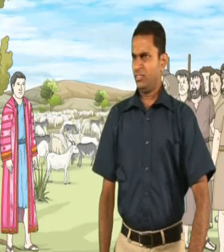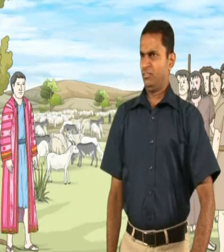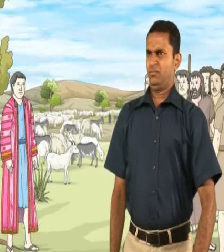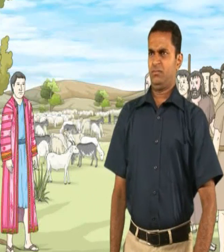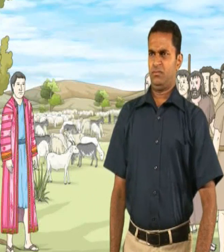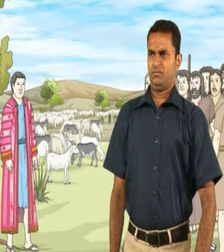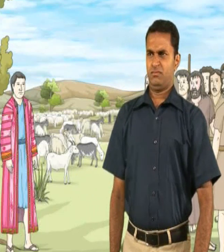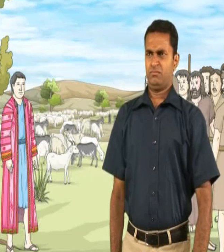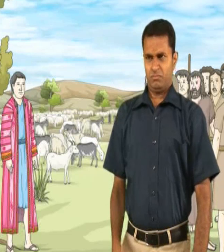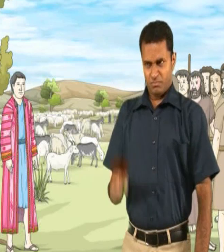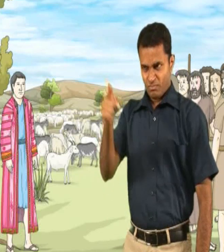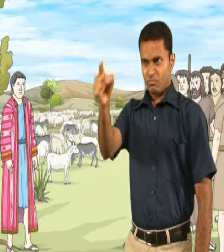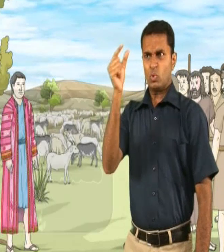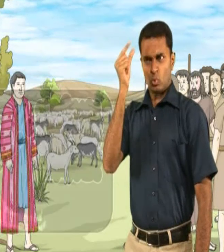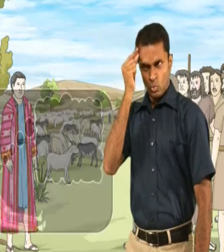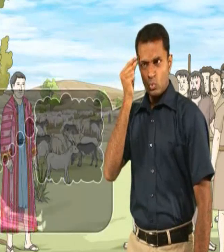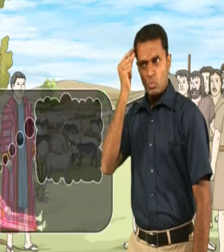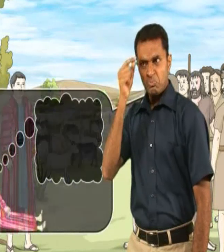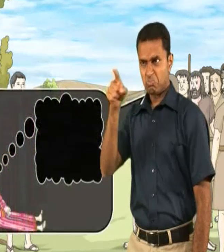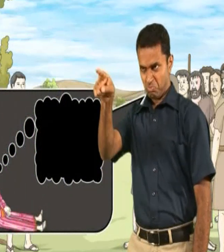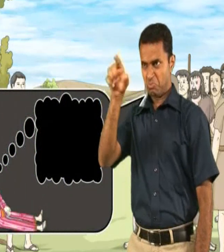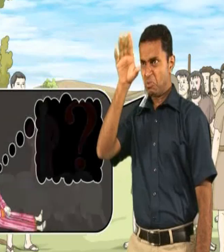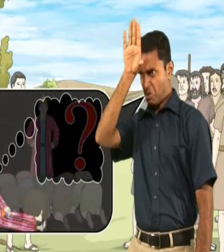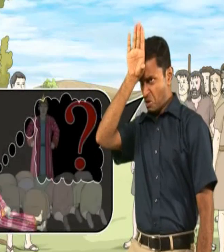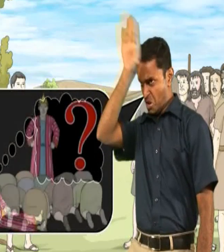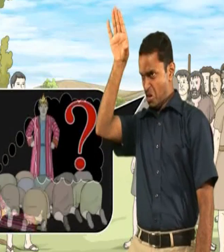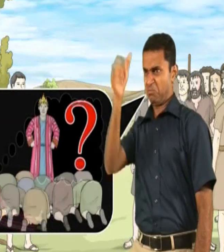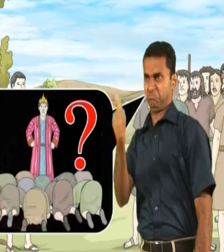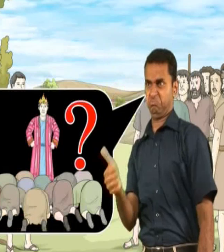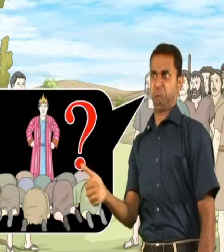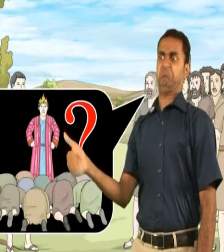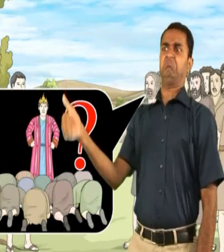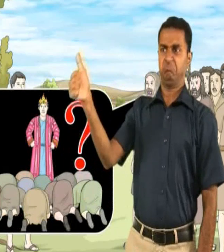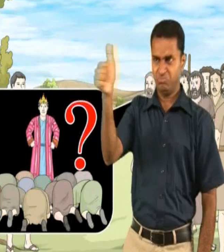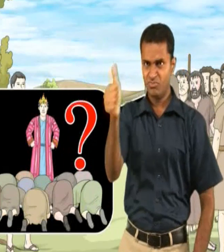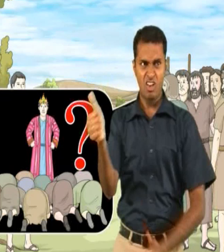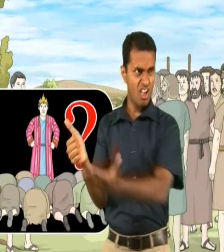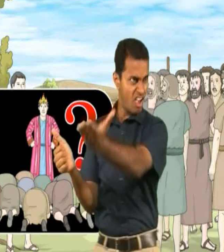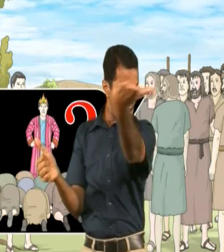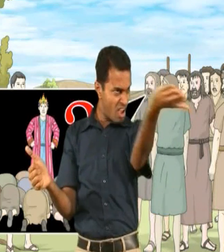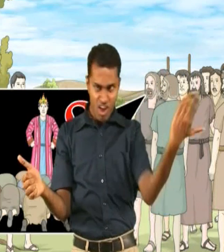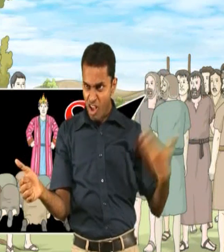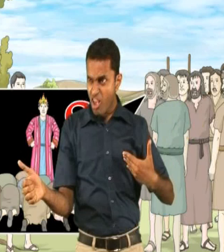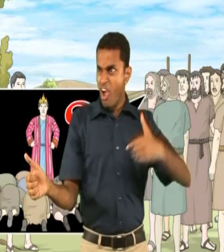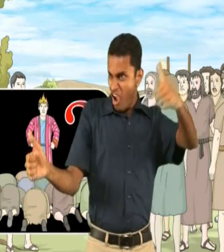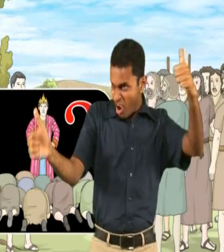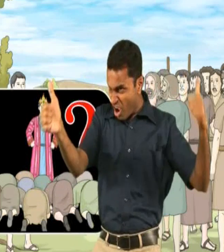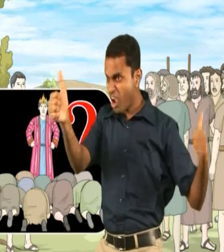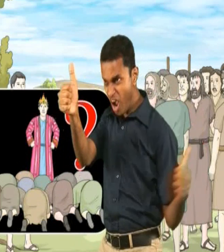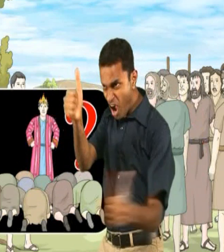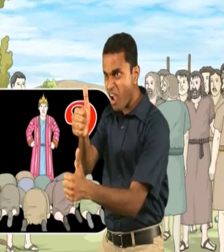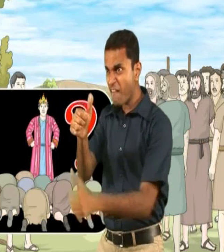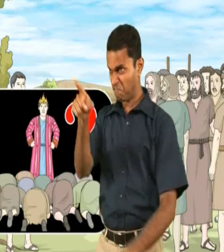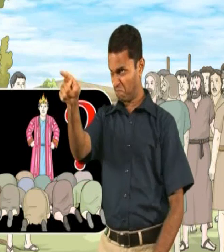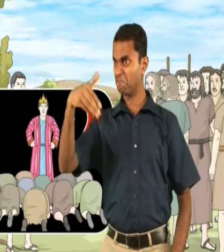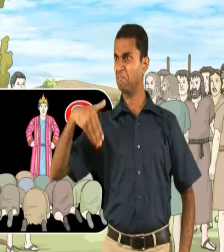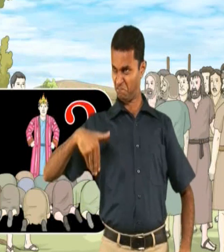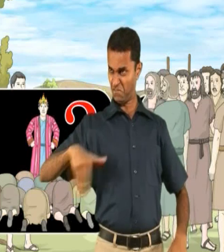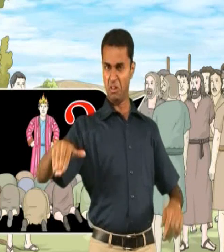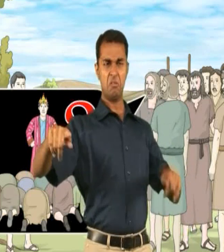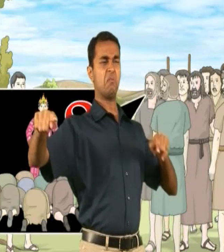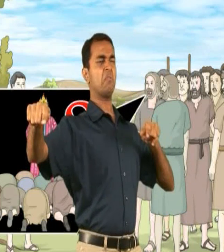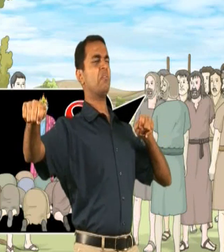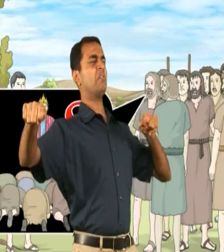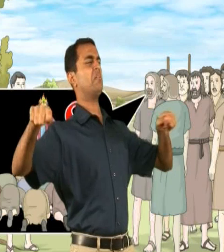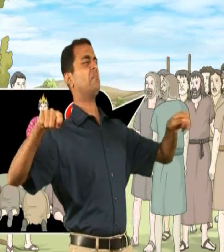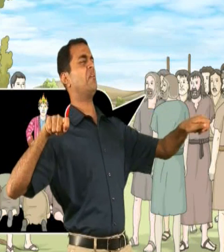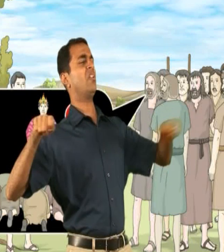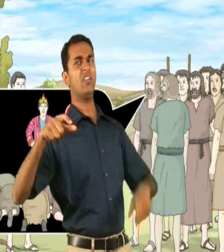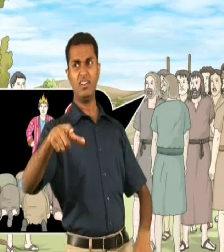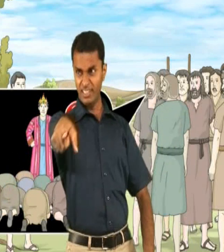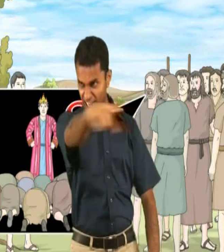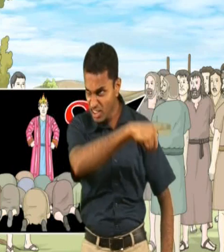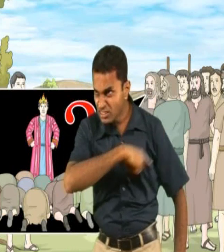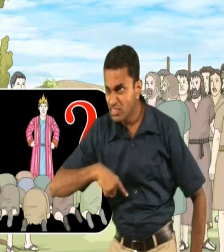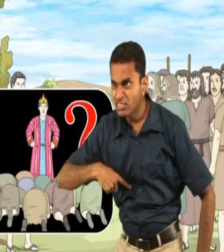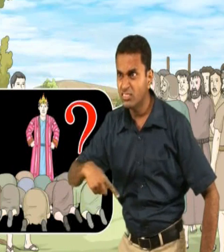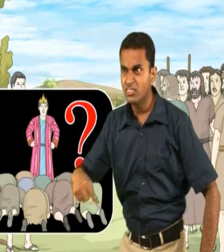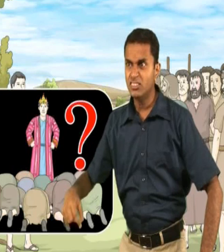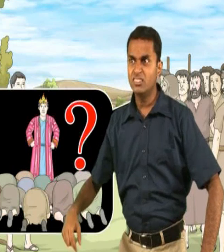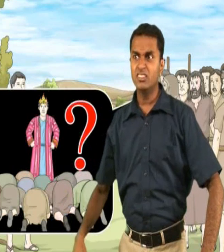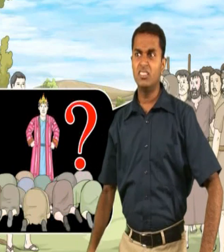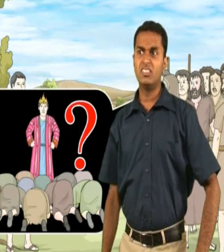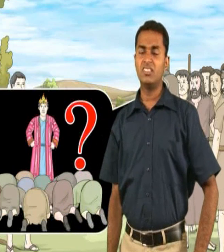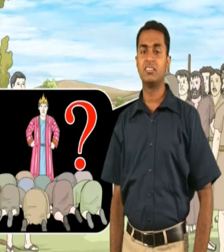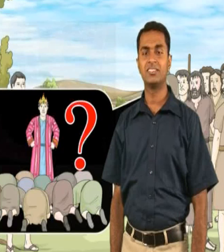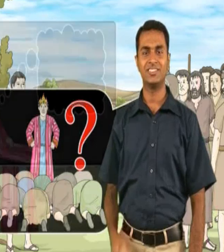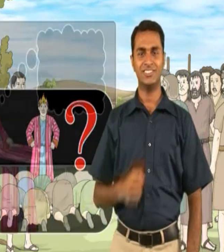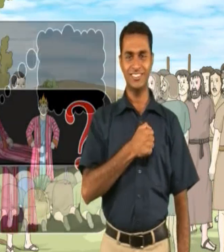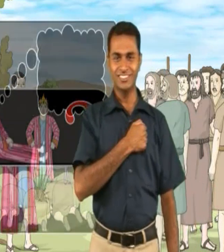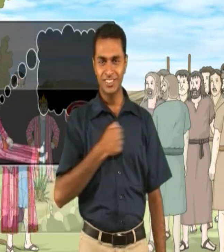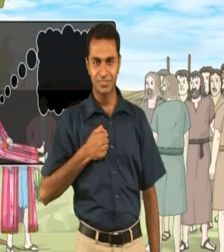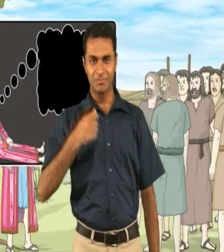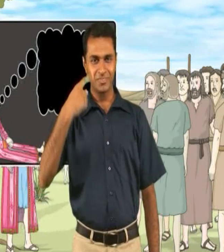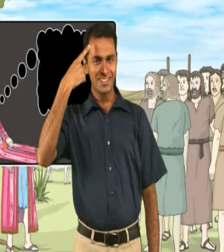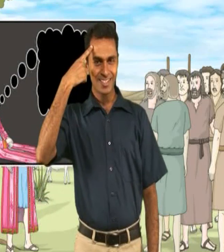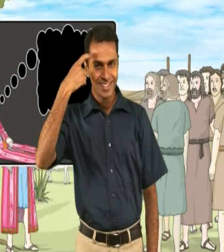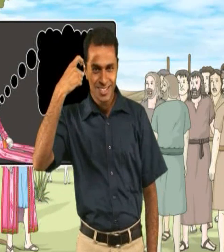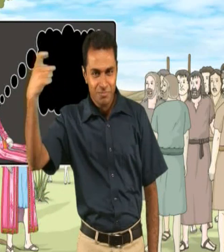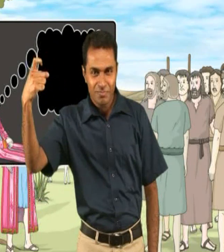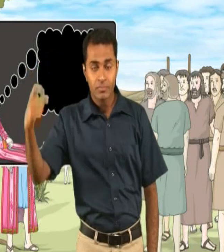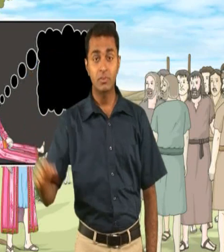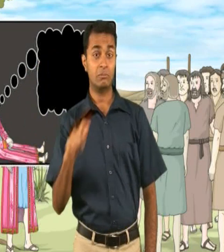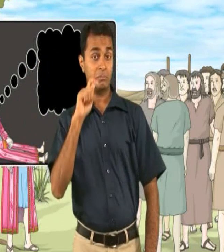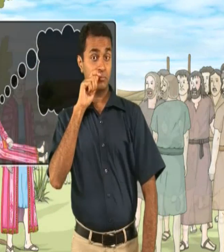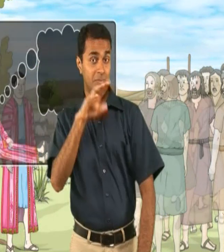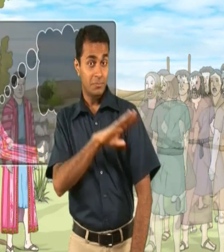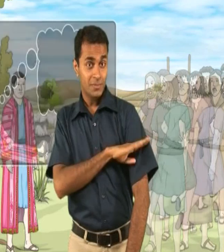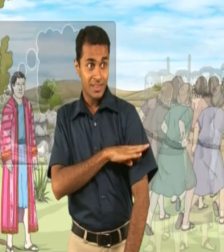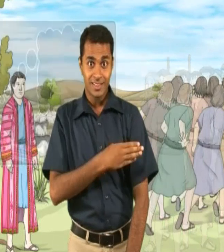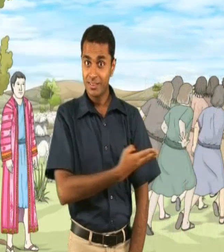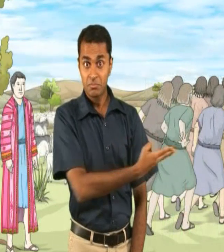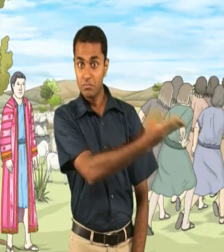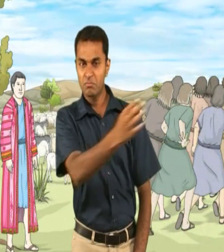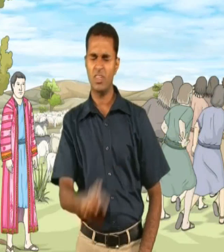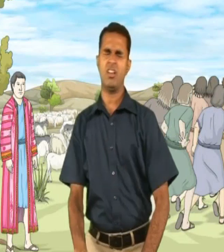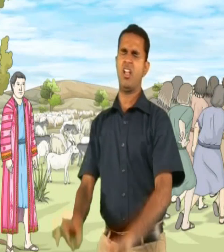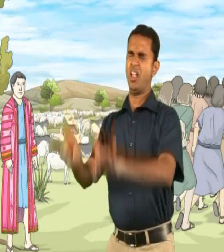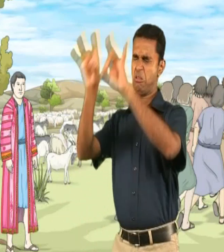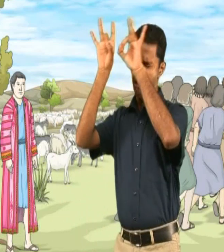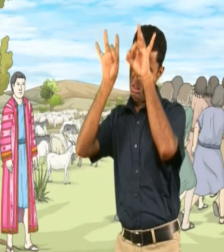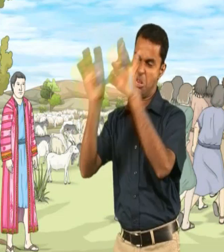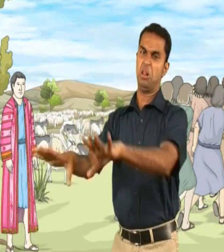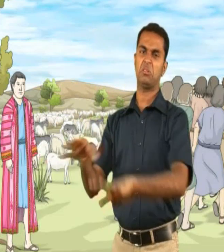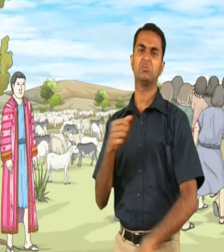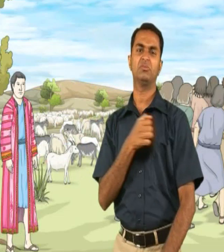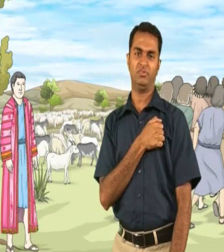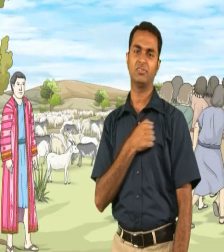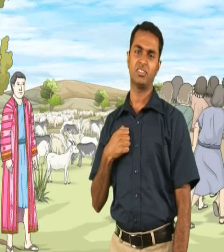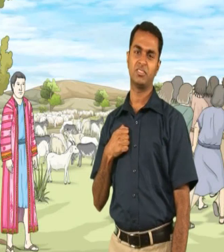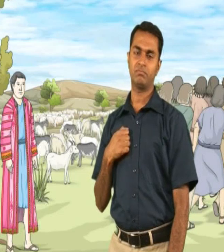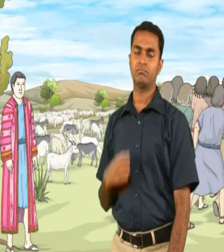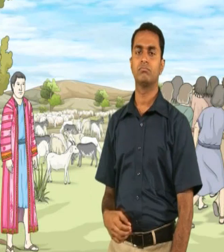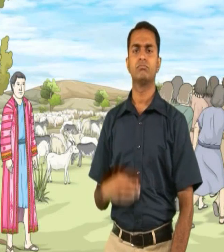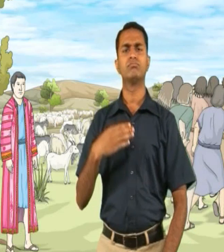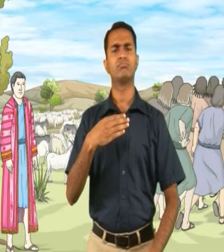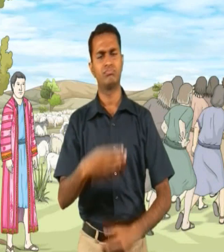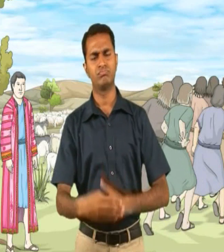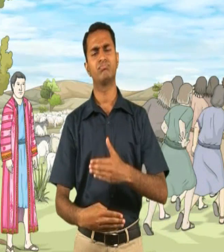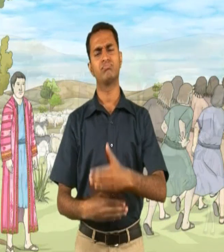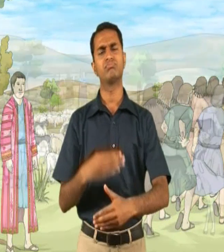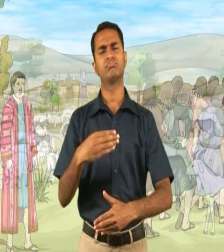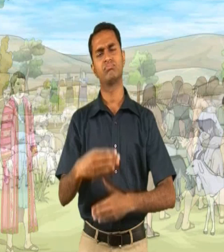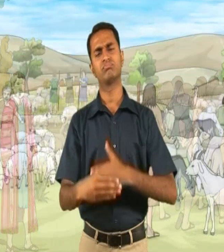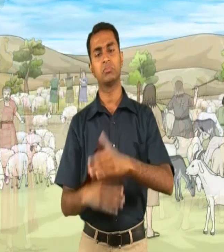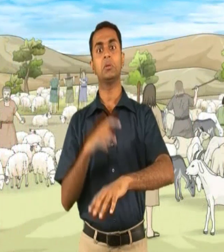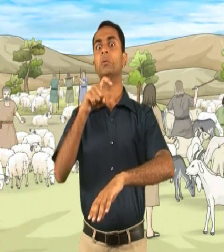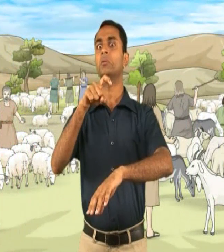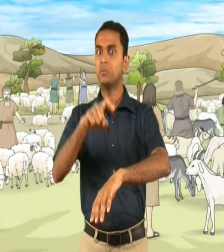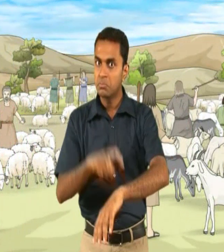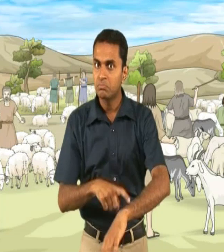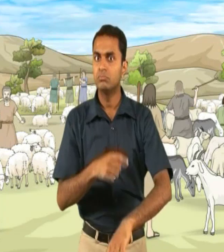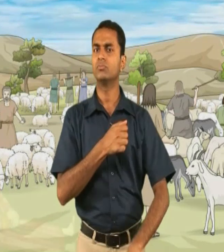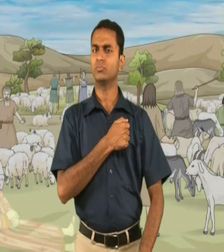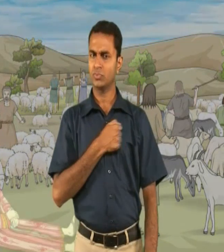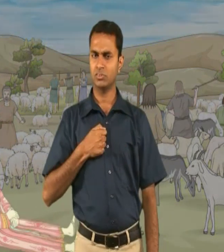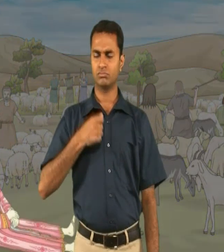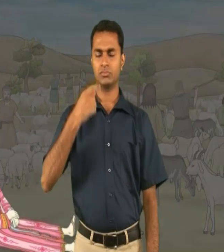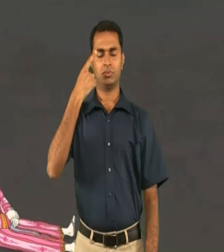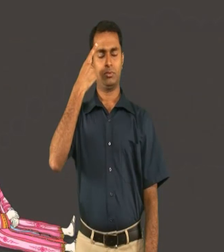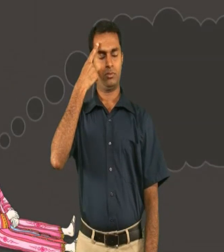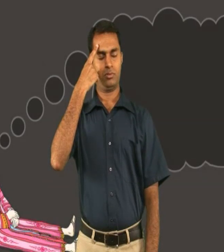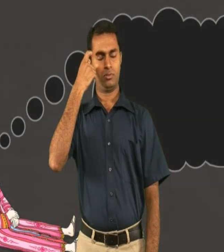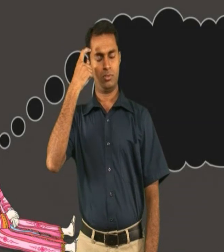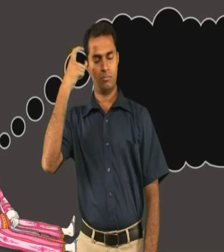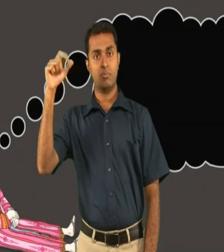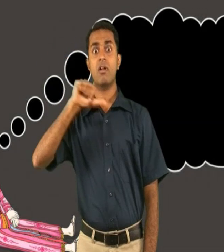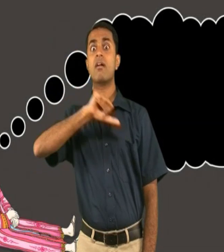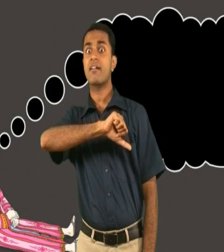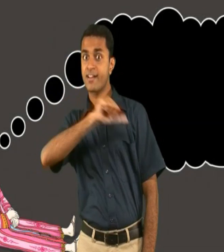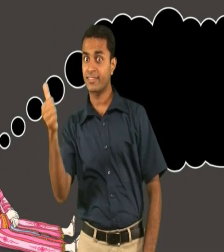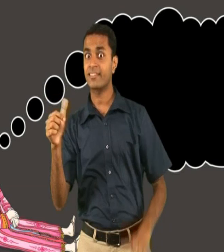“Do you intend to reign over us?” his brothers asked. “Will you actually rule us?” So they hated him even more because of his dream and his statements.